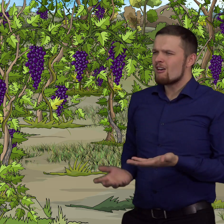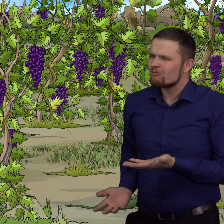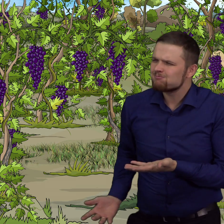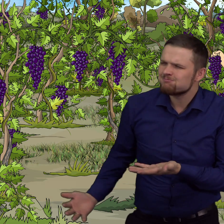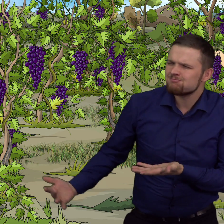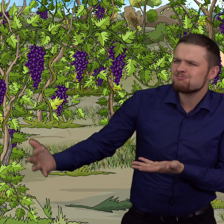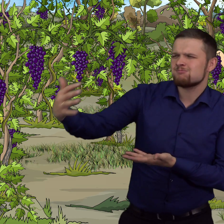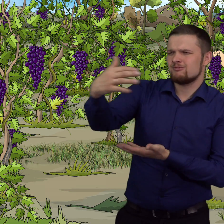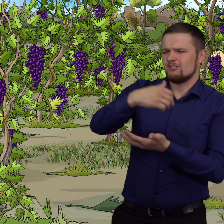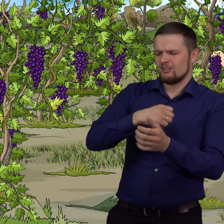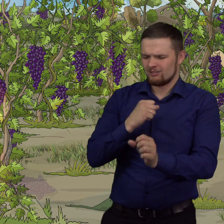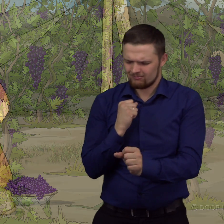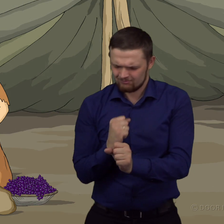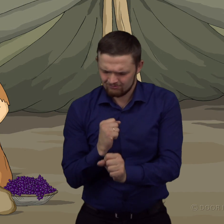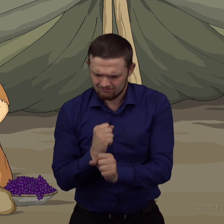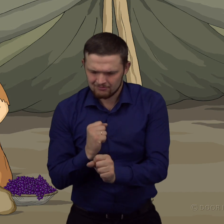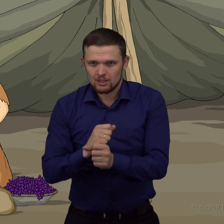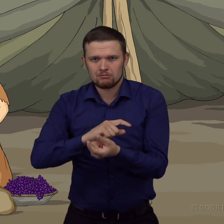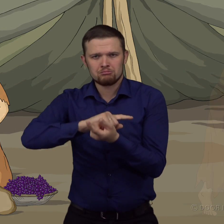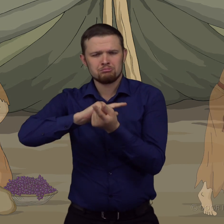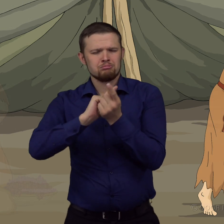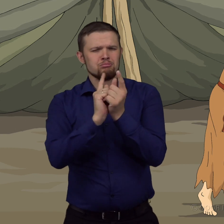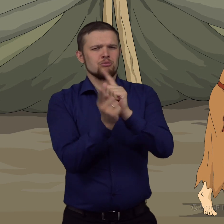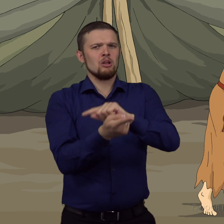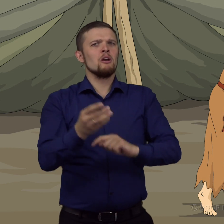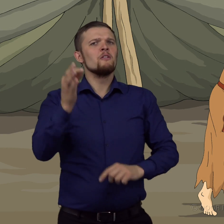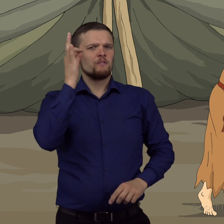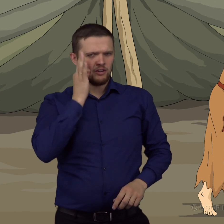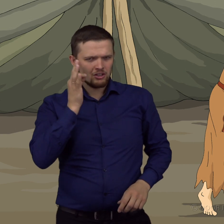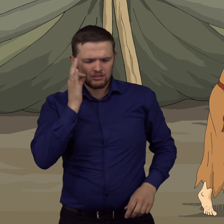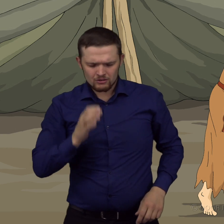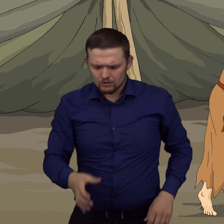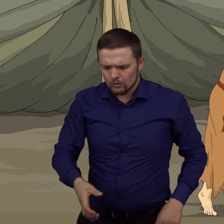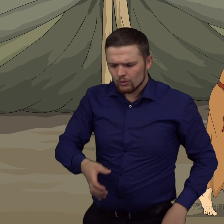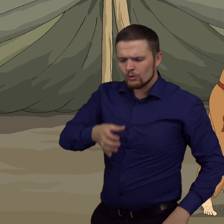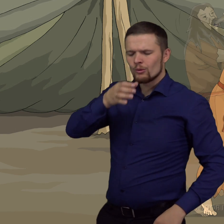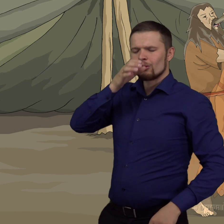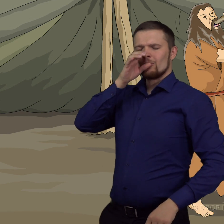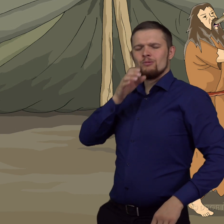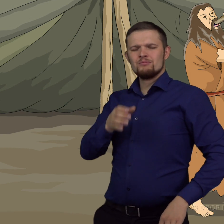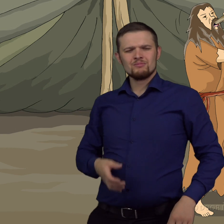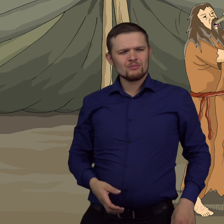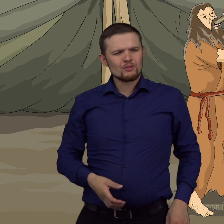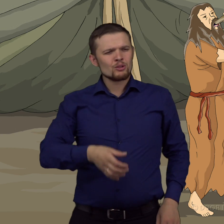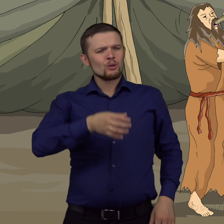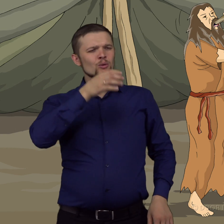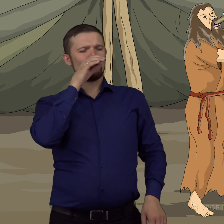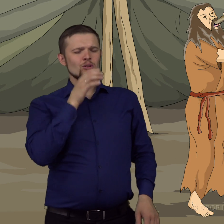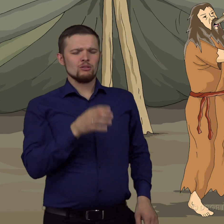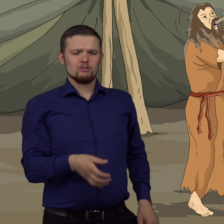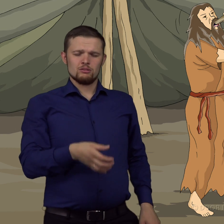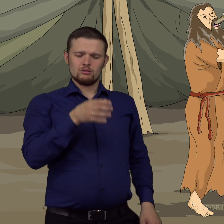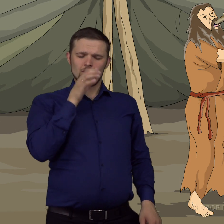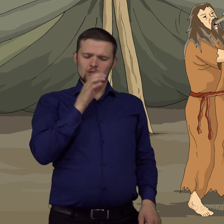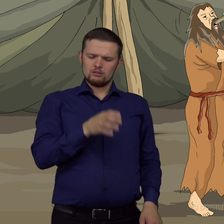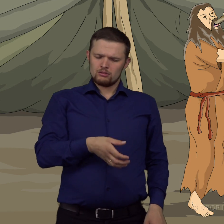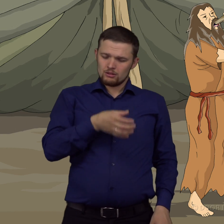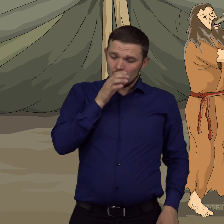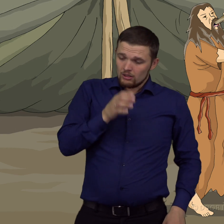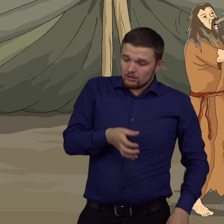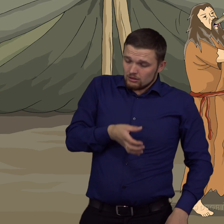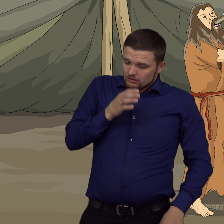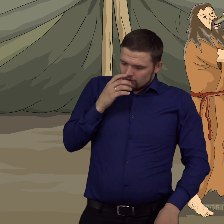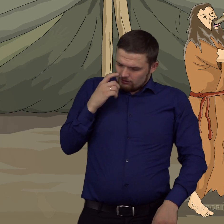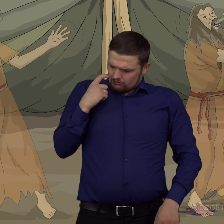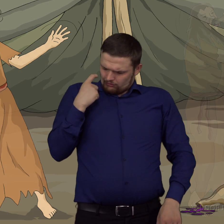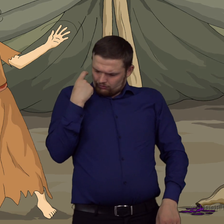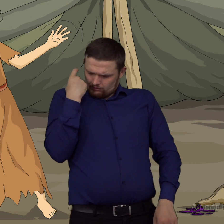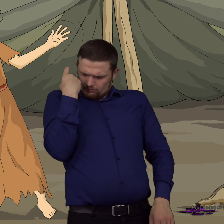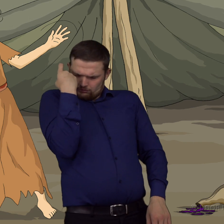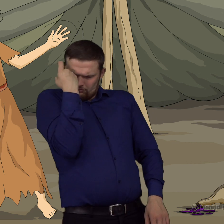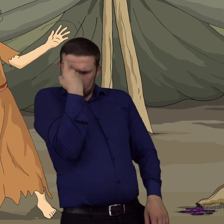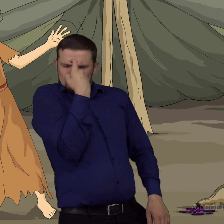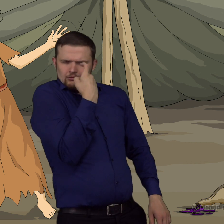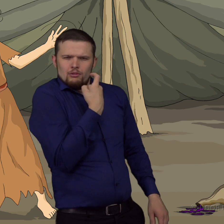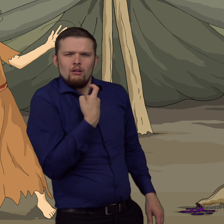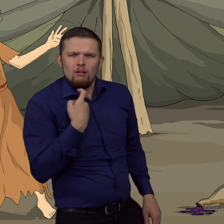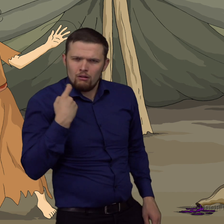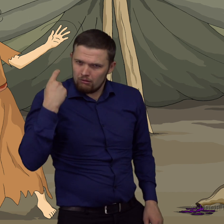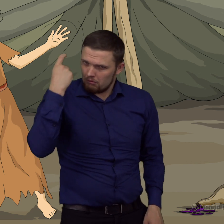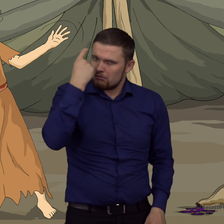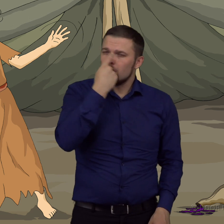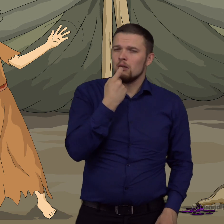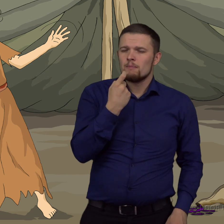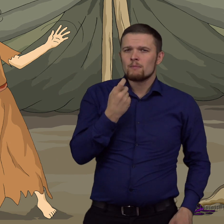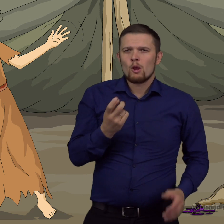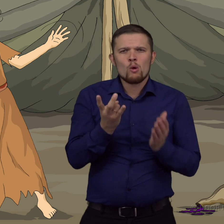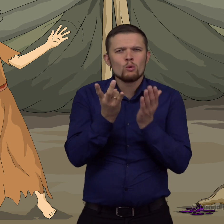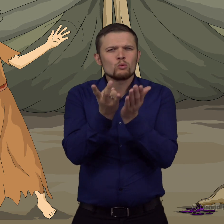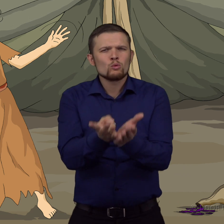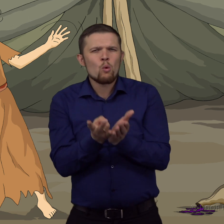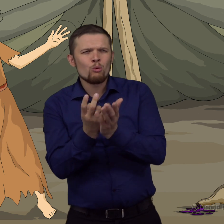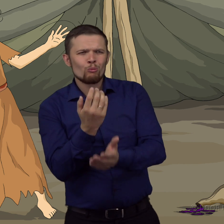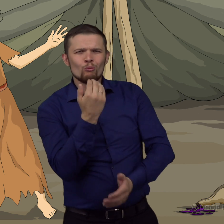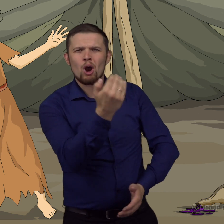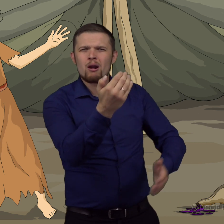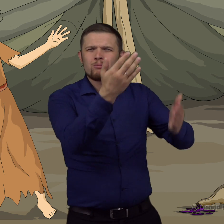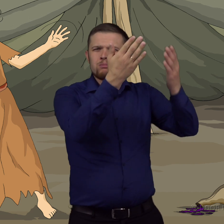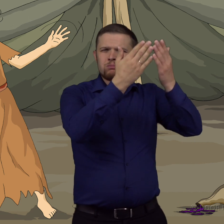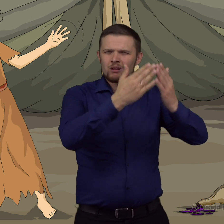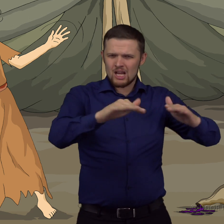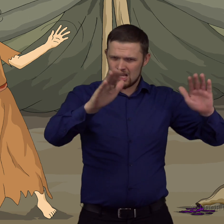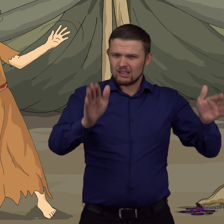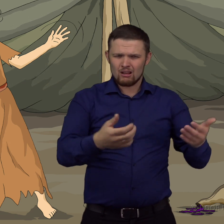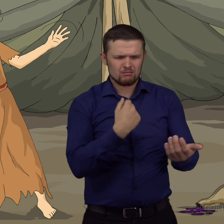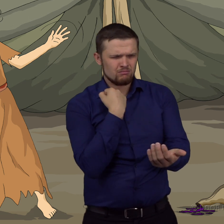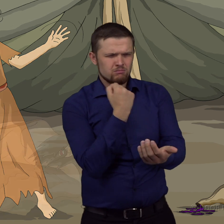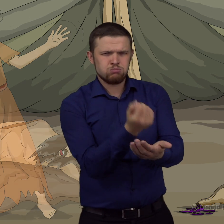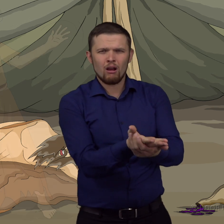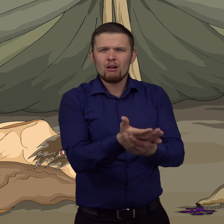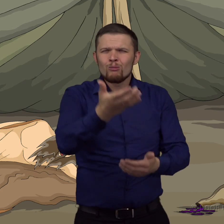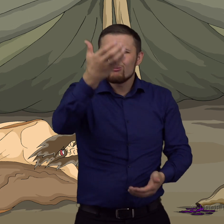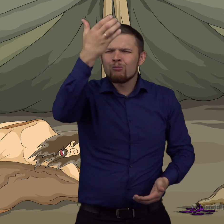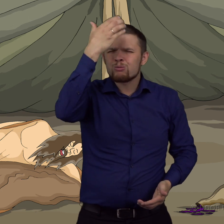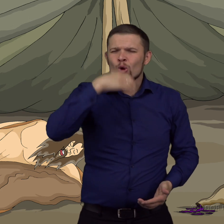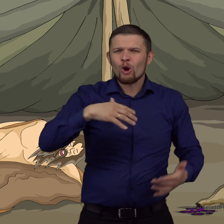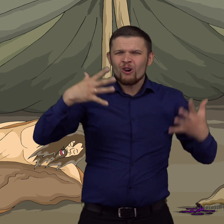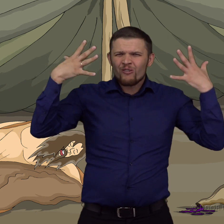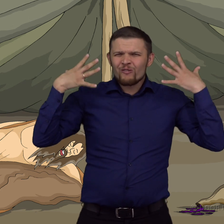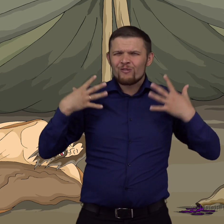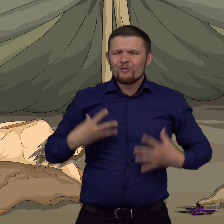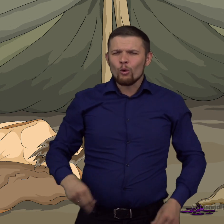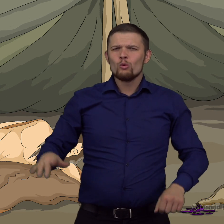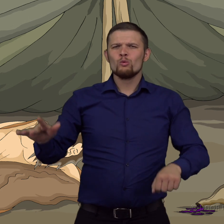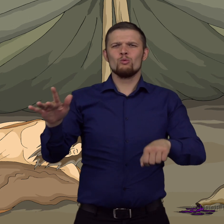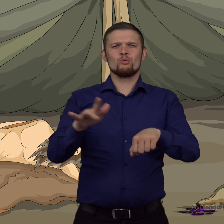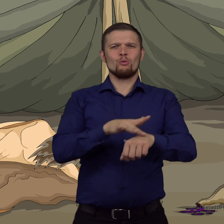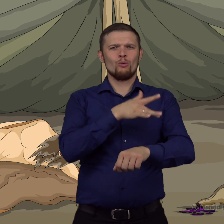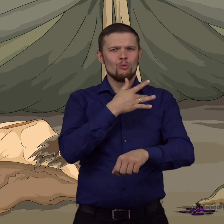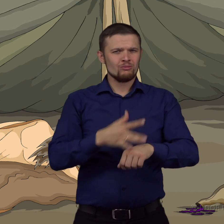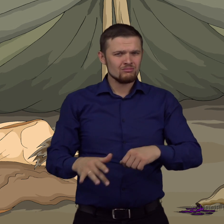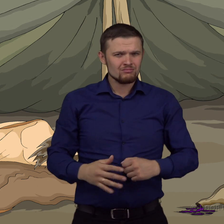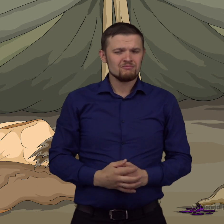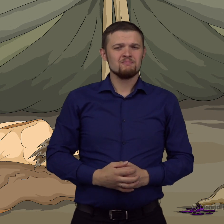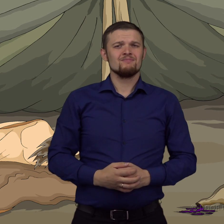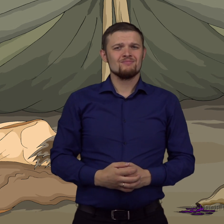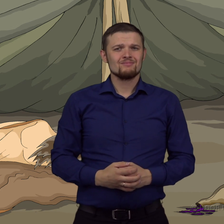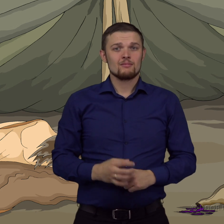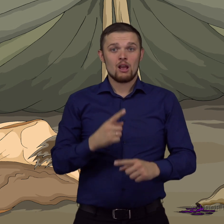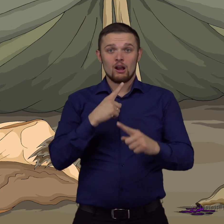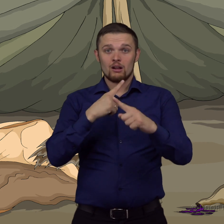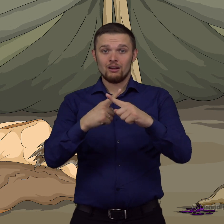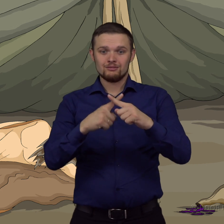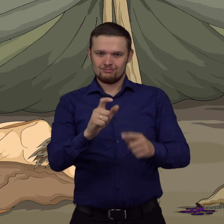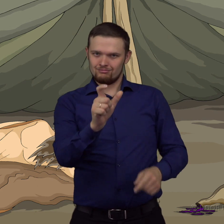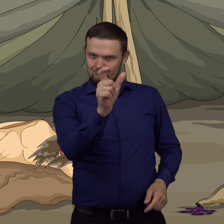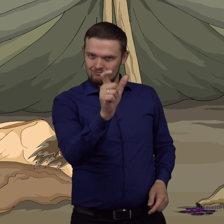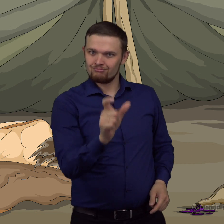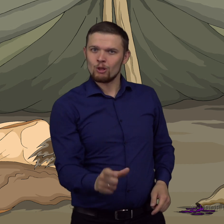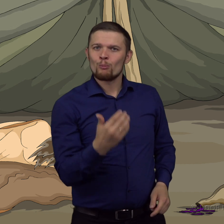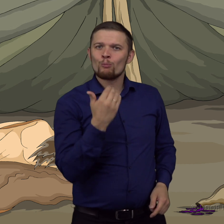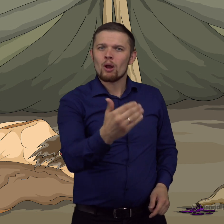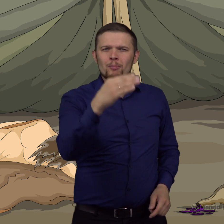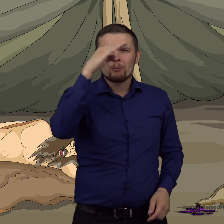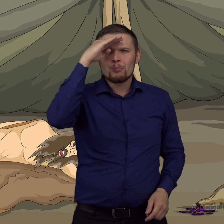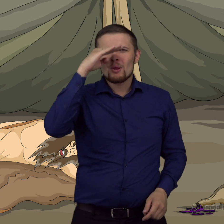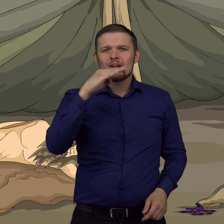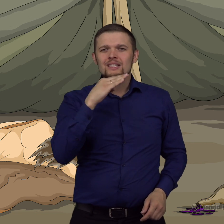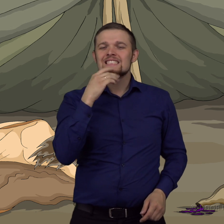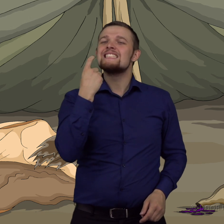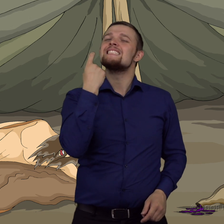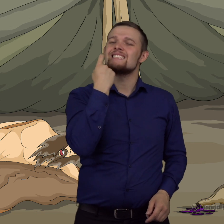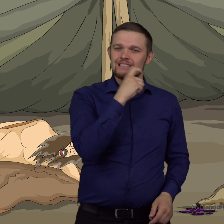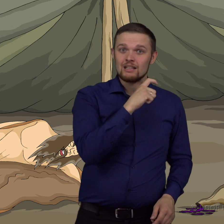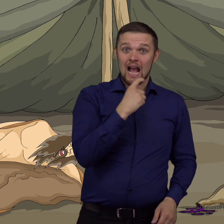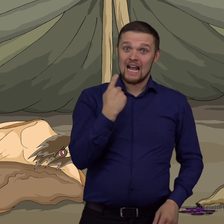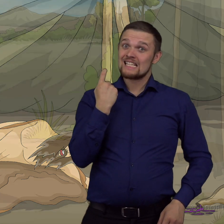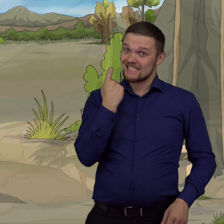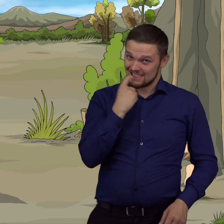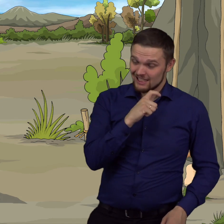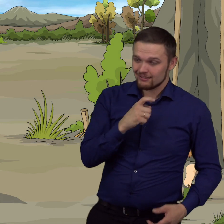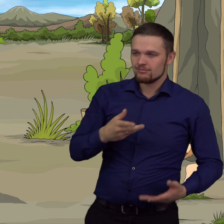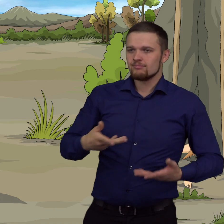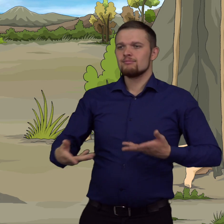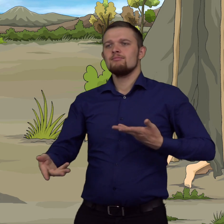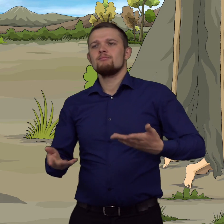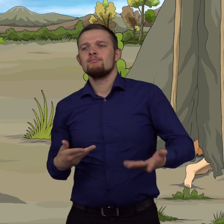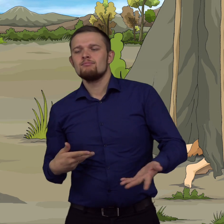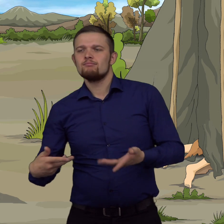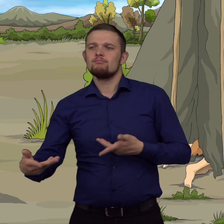But when he drank some of its wine, he became drunk and uncovered himself inside his tent.